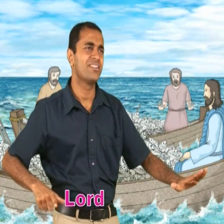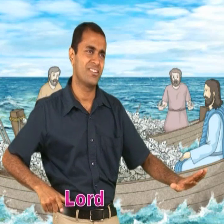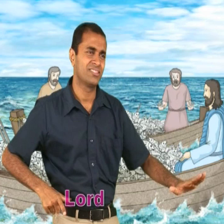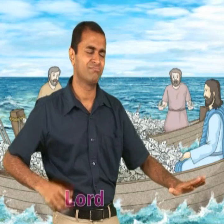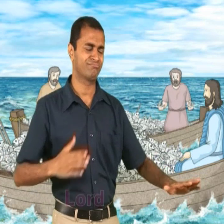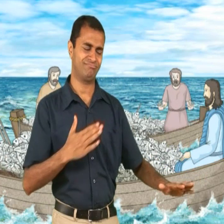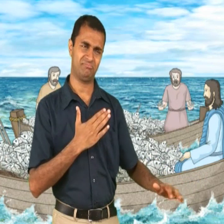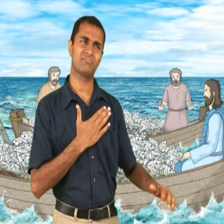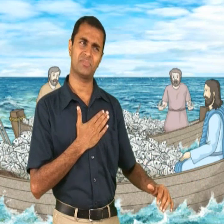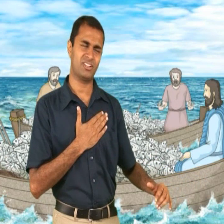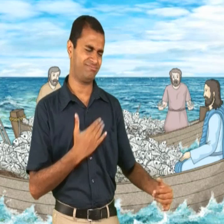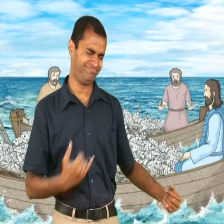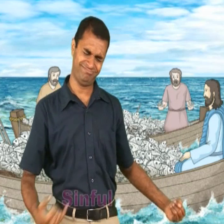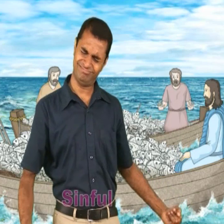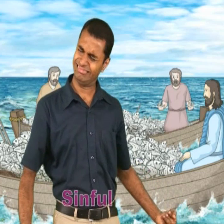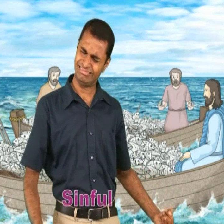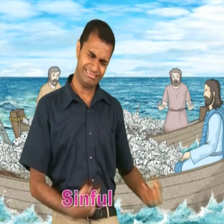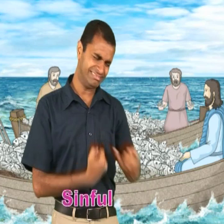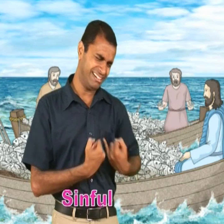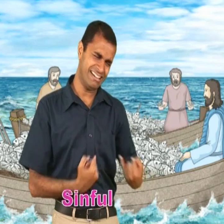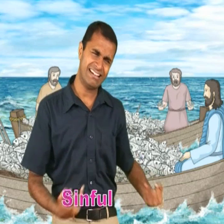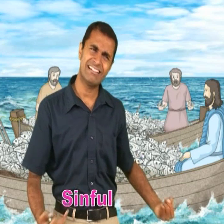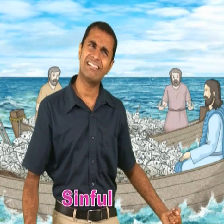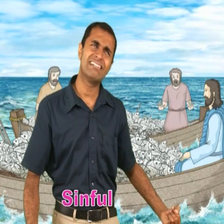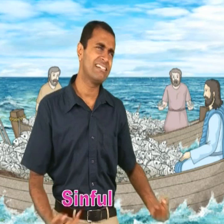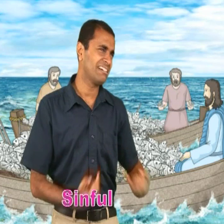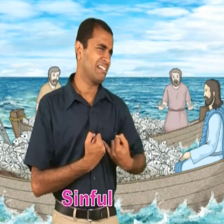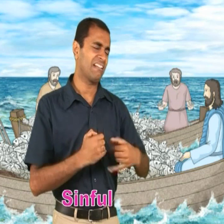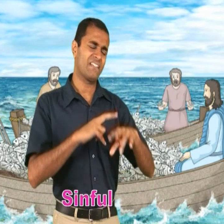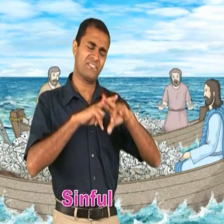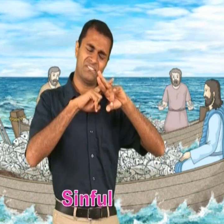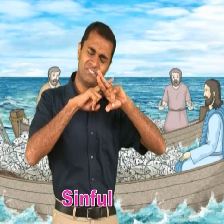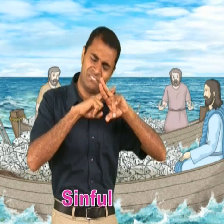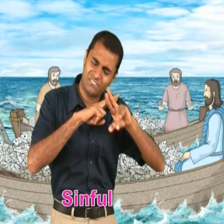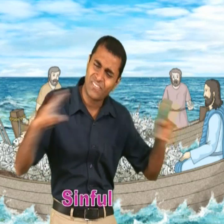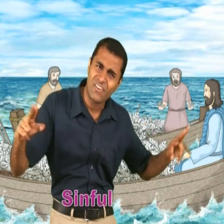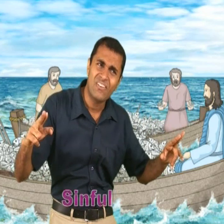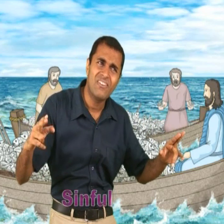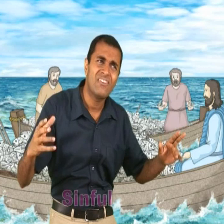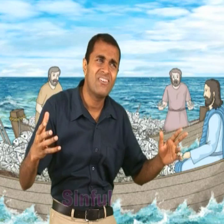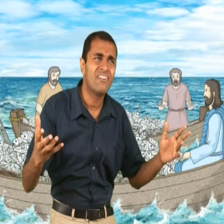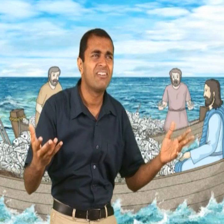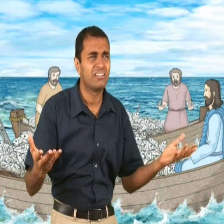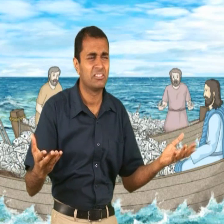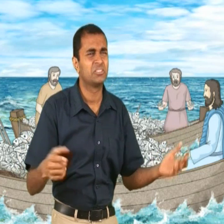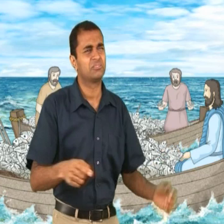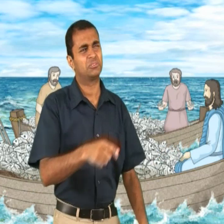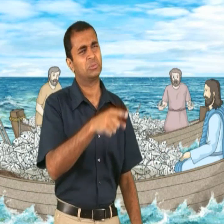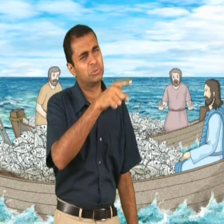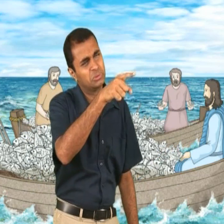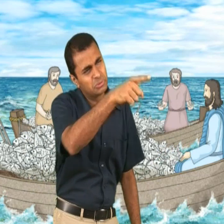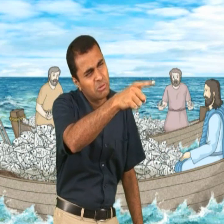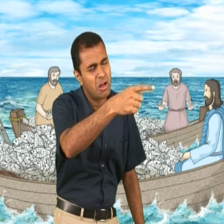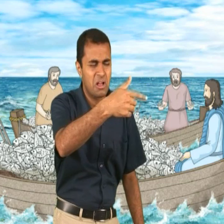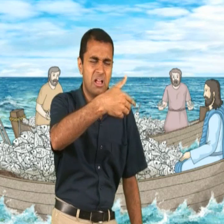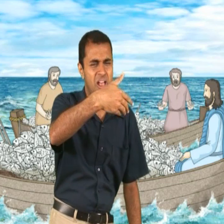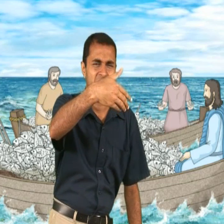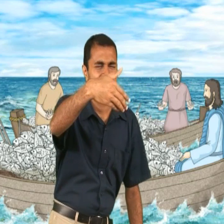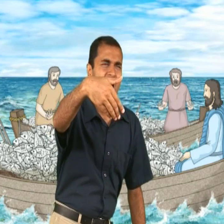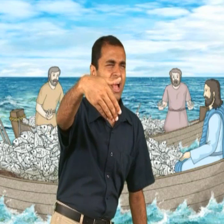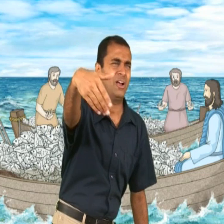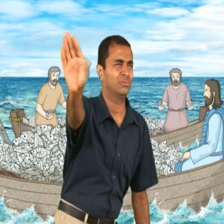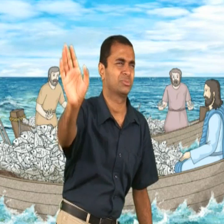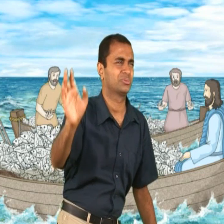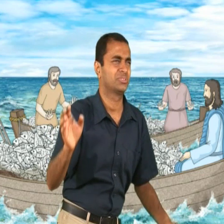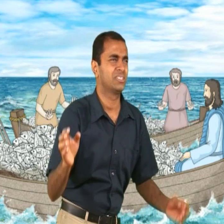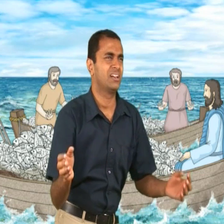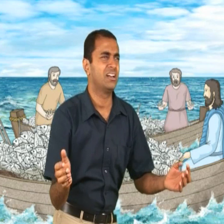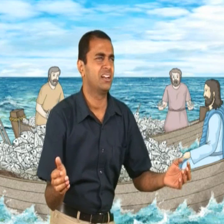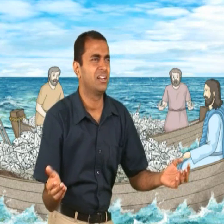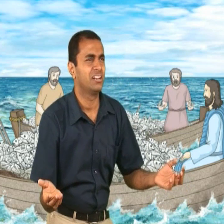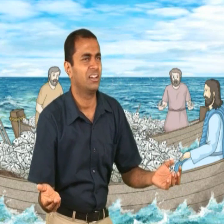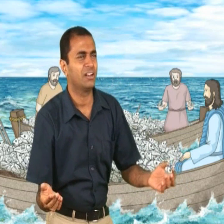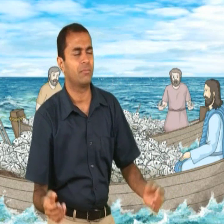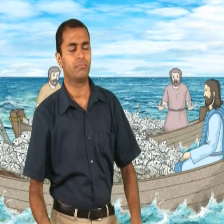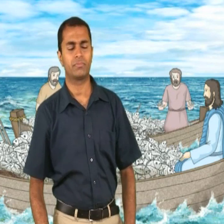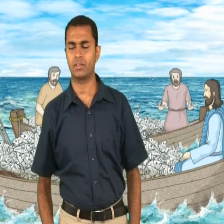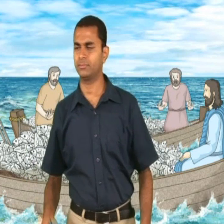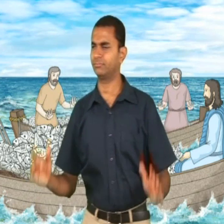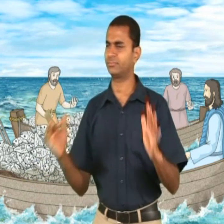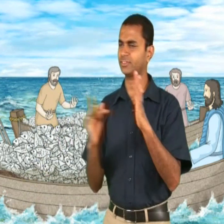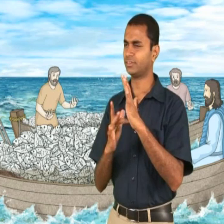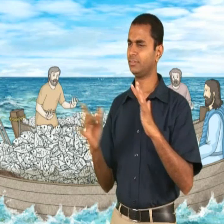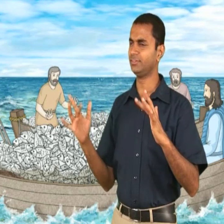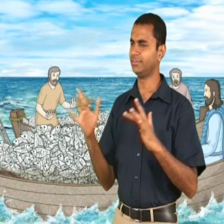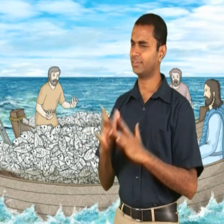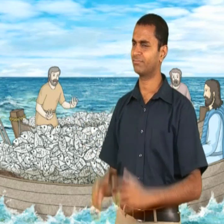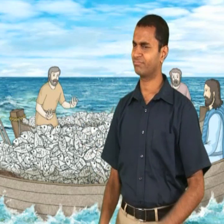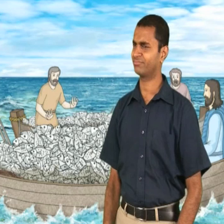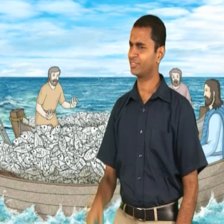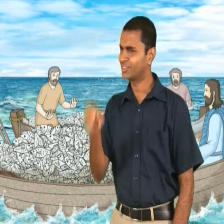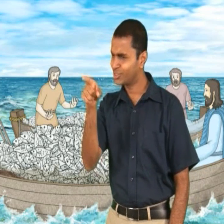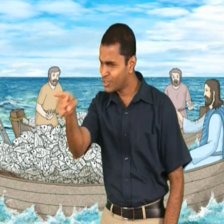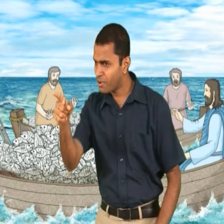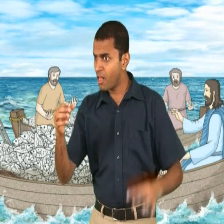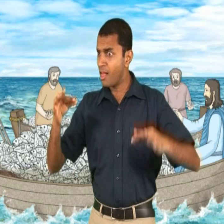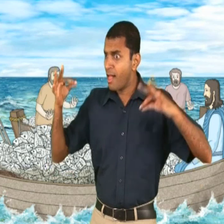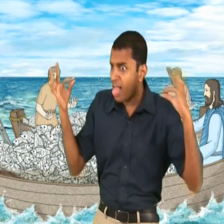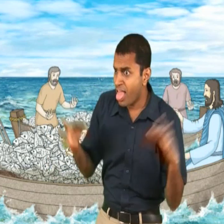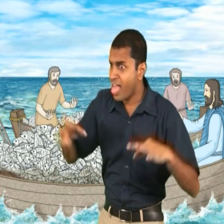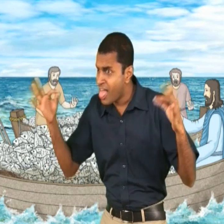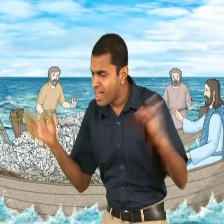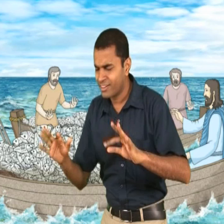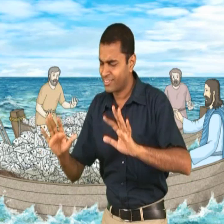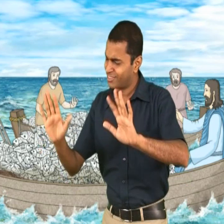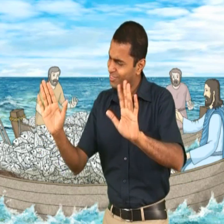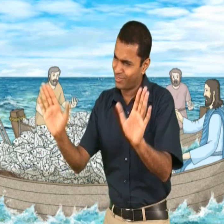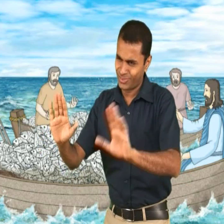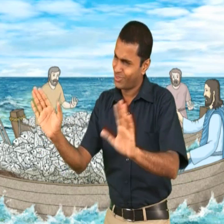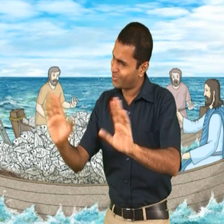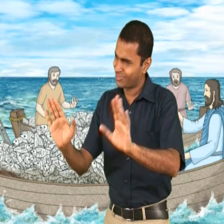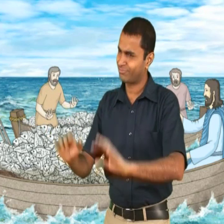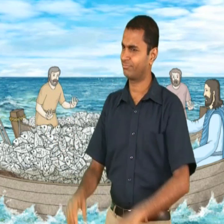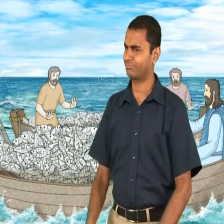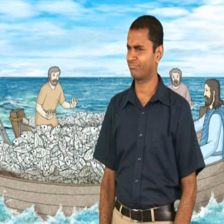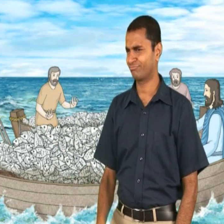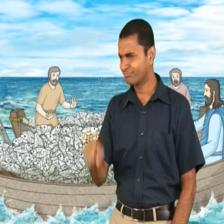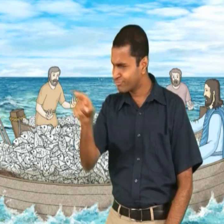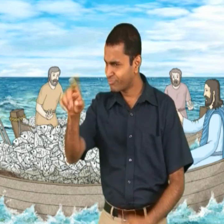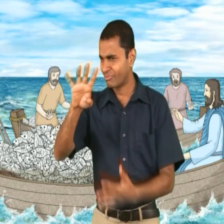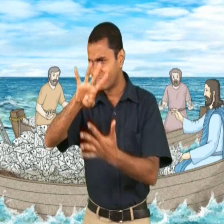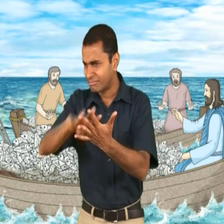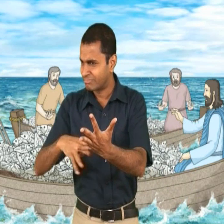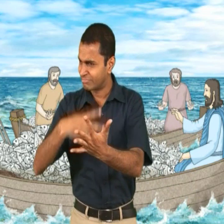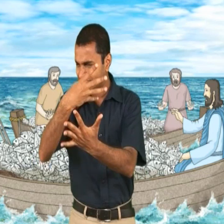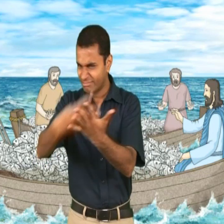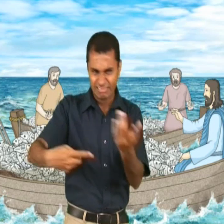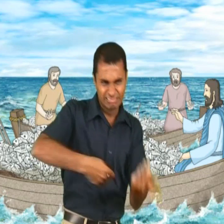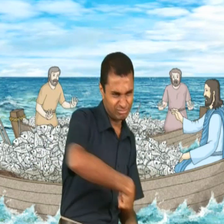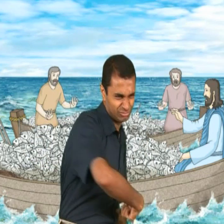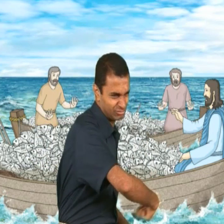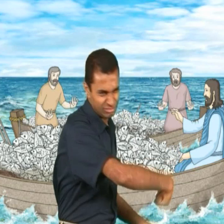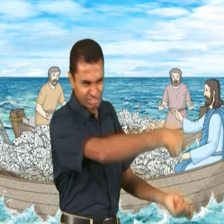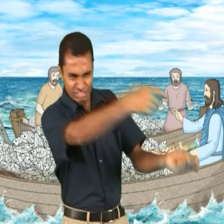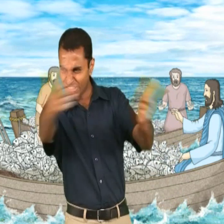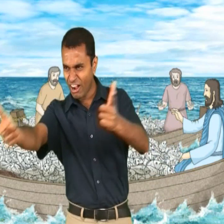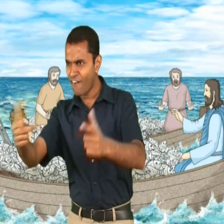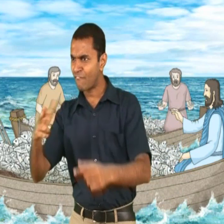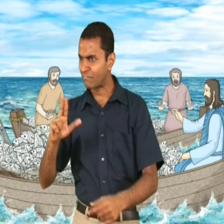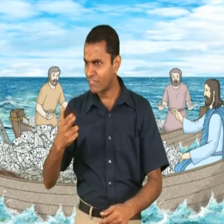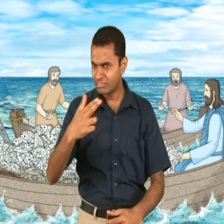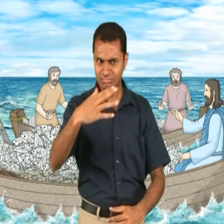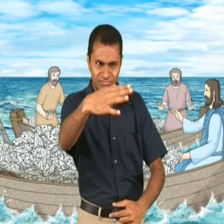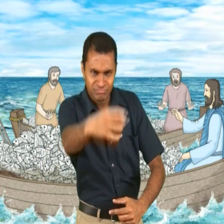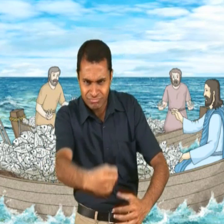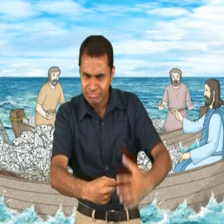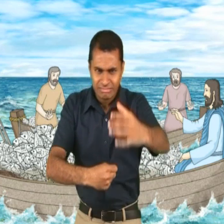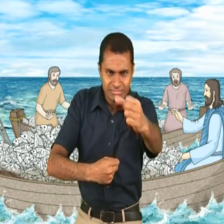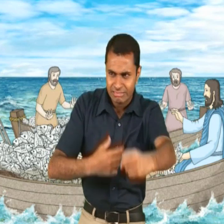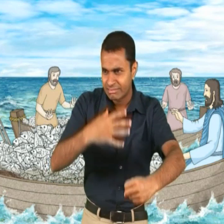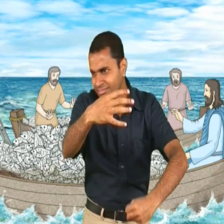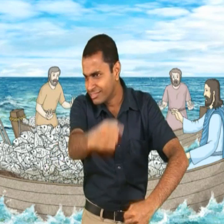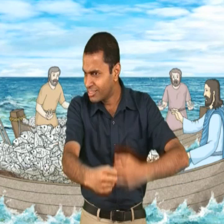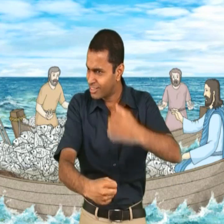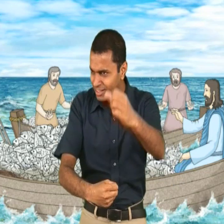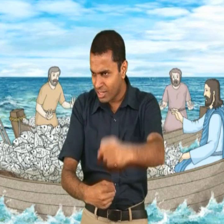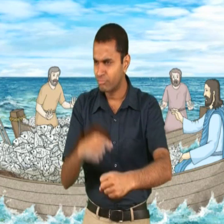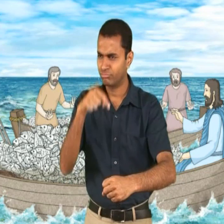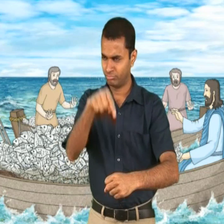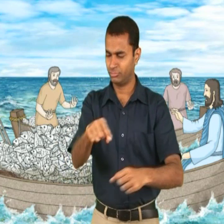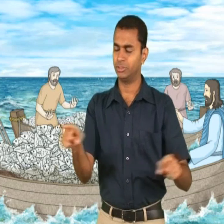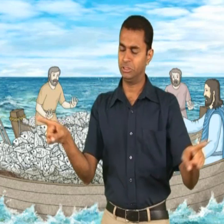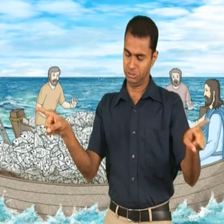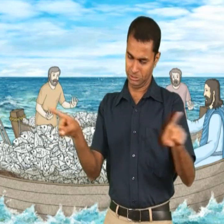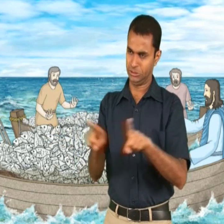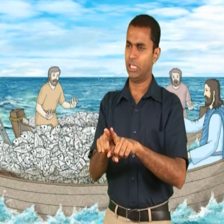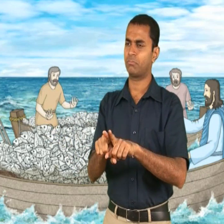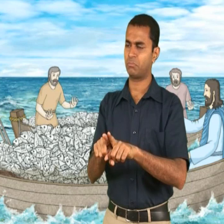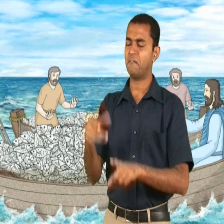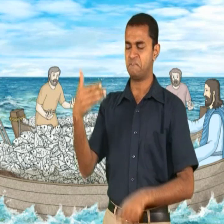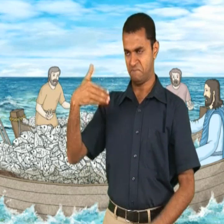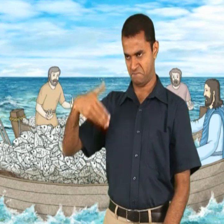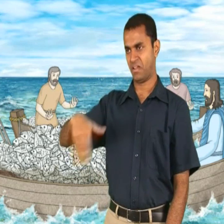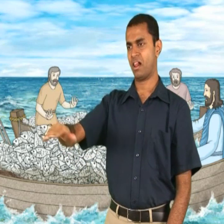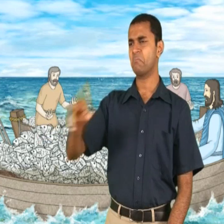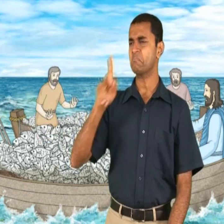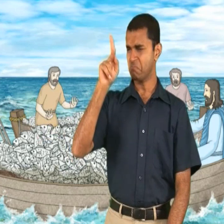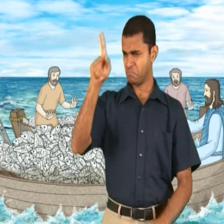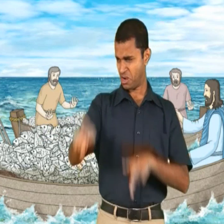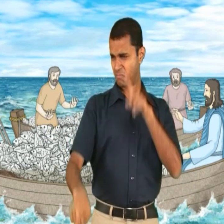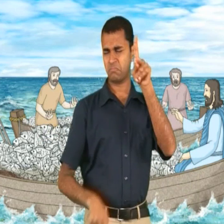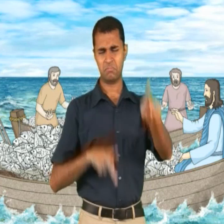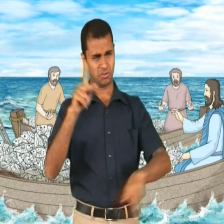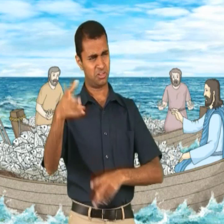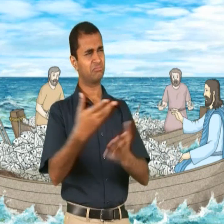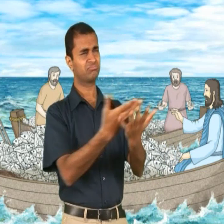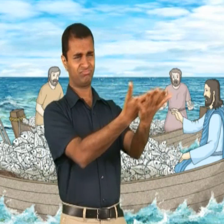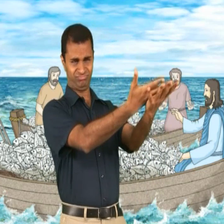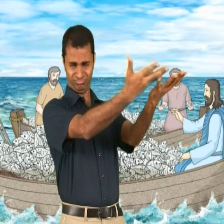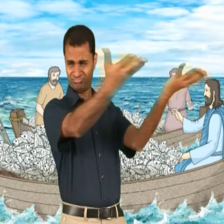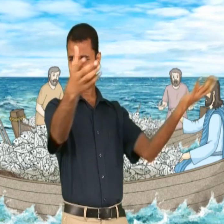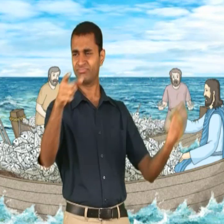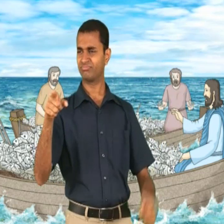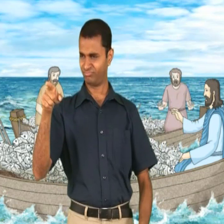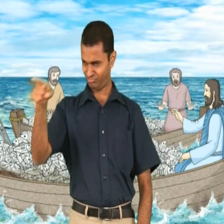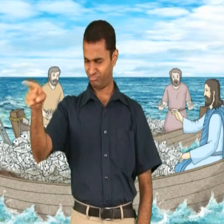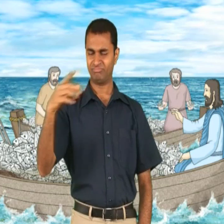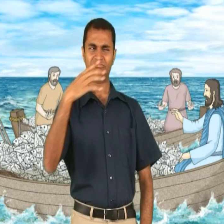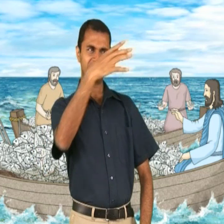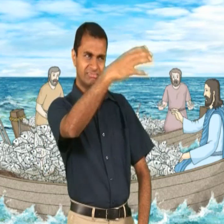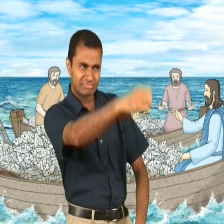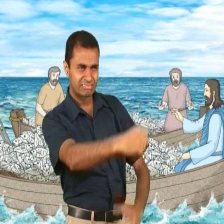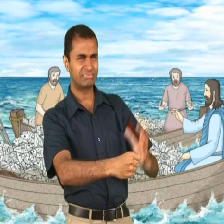For he and his companions were astonished at the catch of fish they had taken, and so were his partners James and John, the sons of Zebedee.